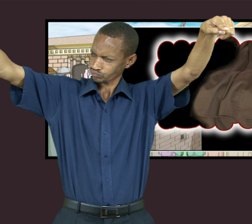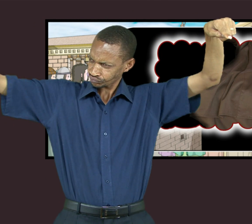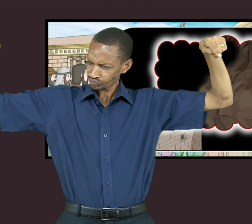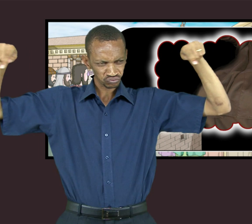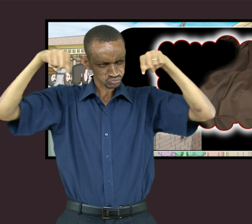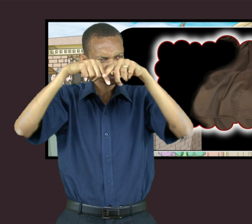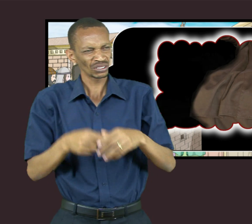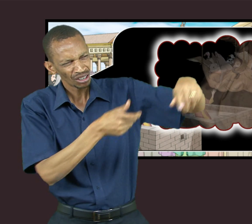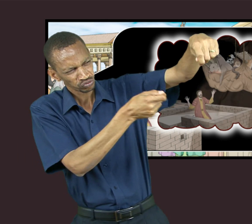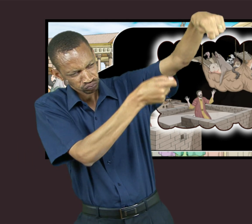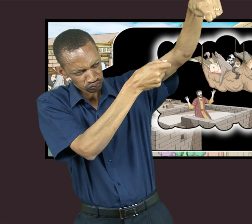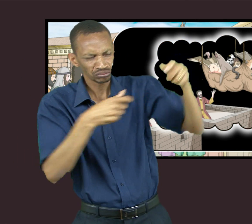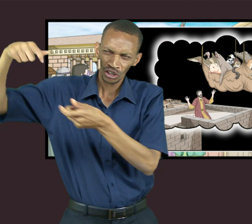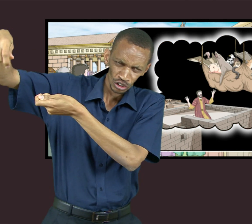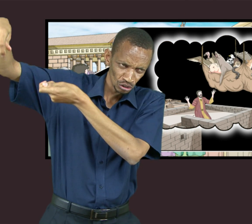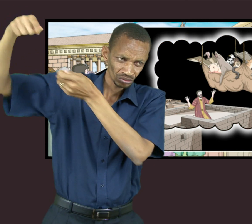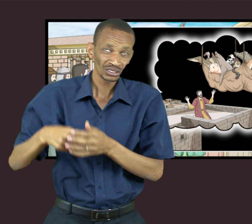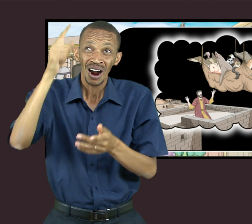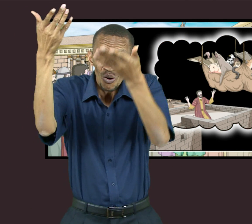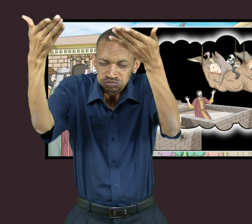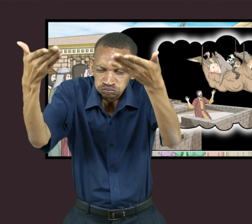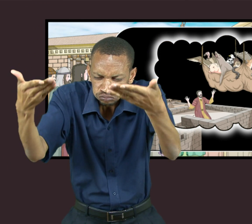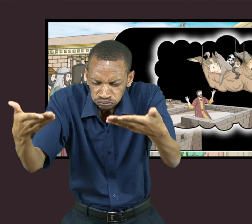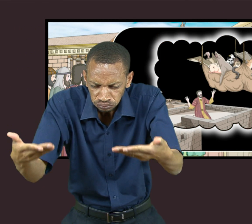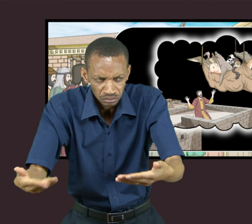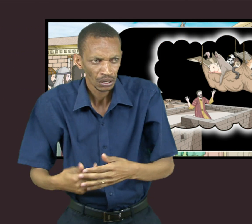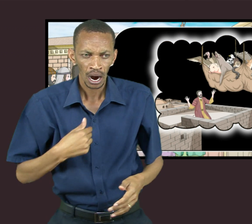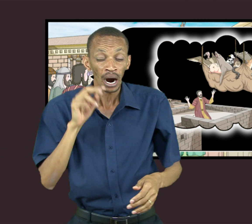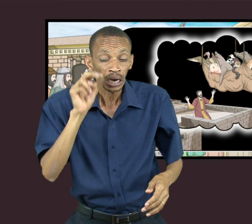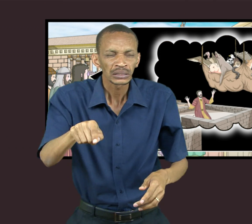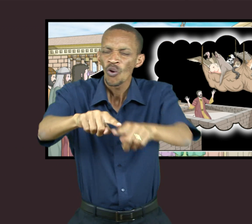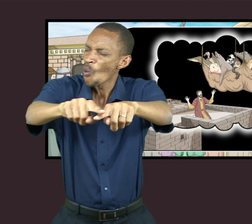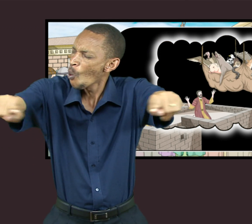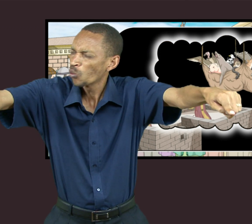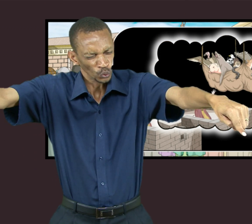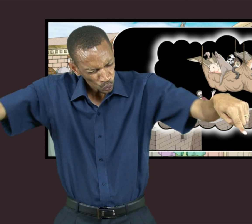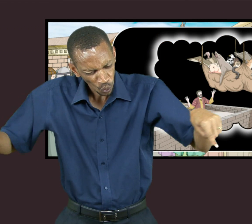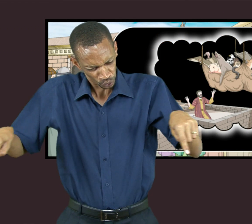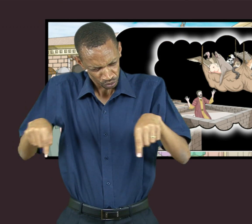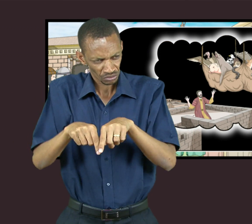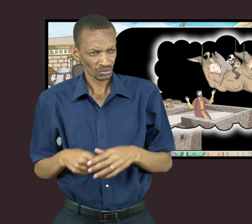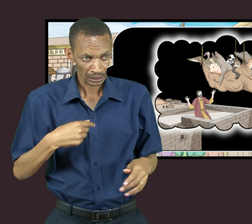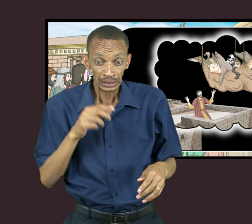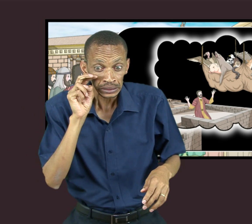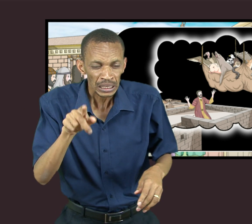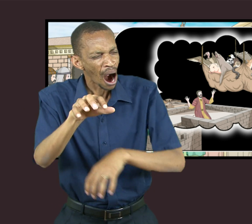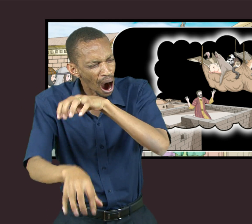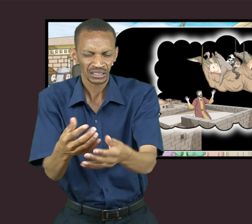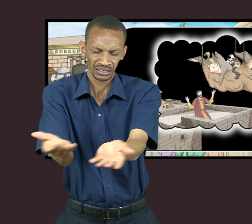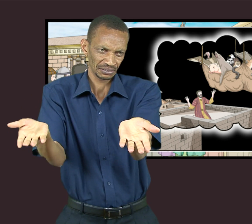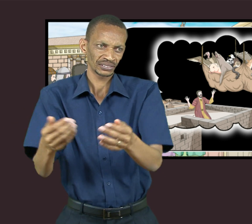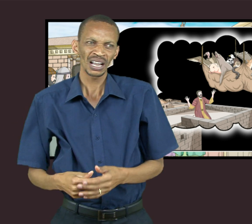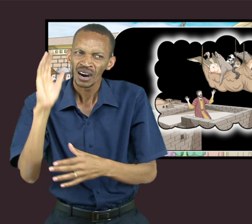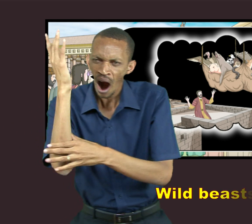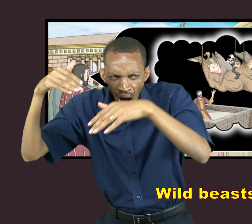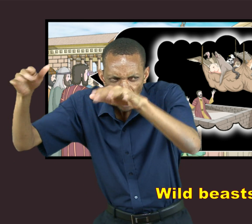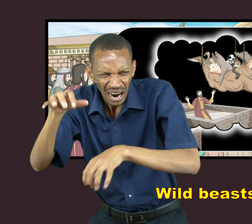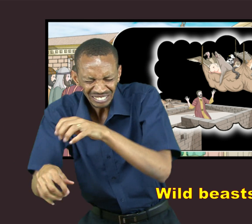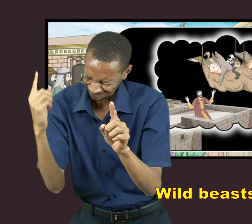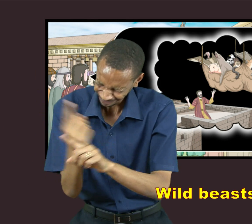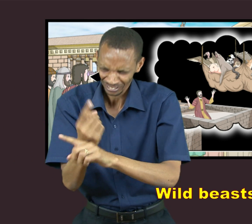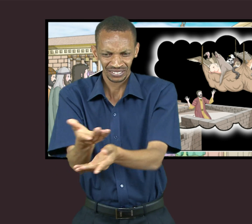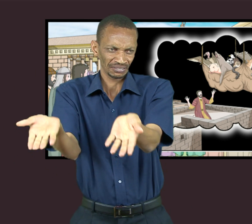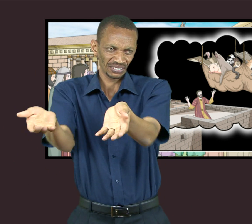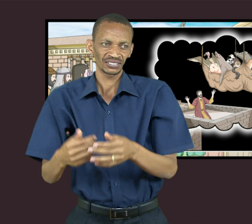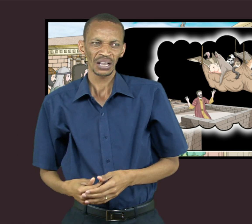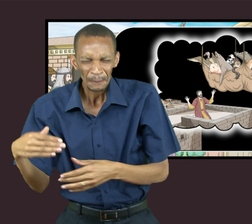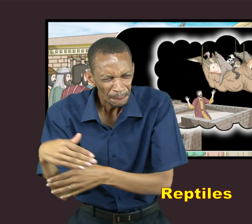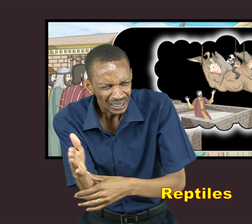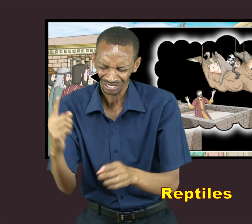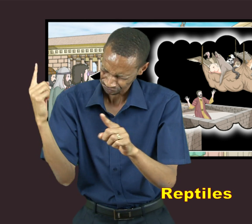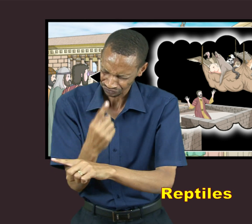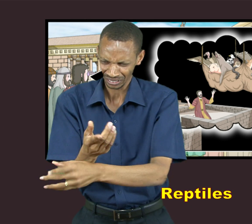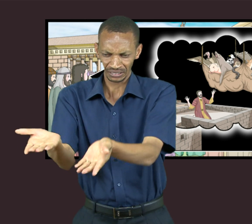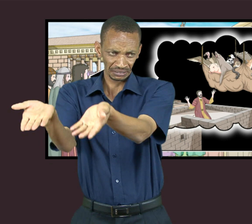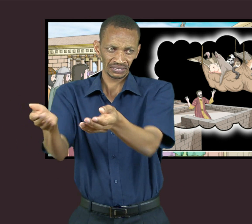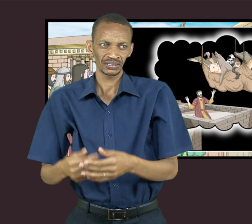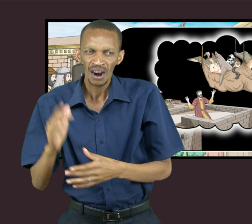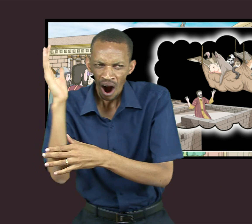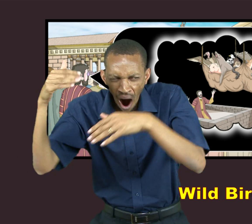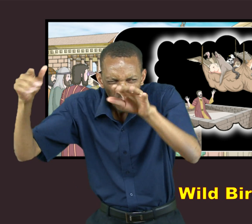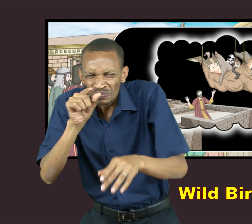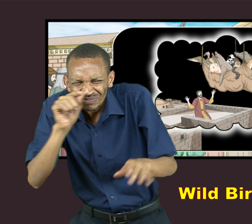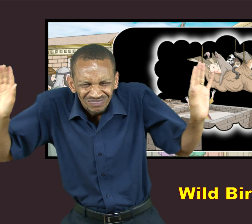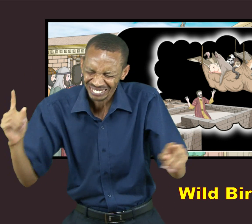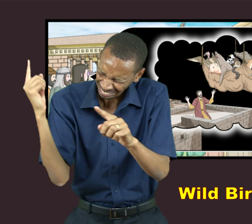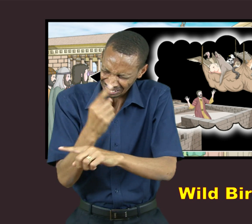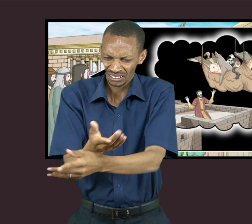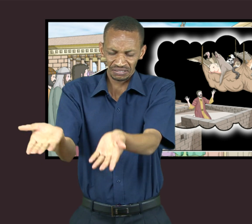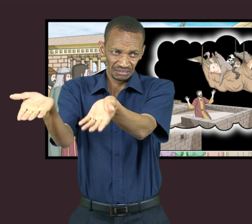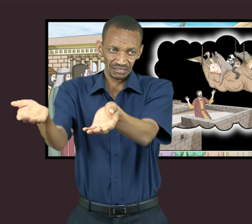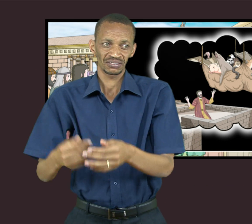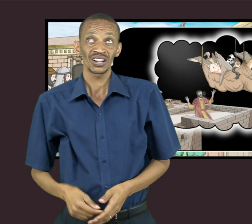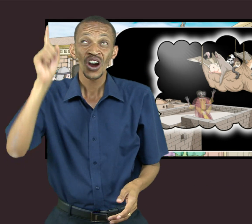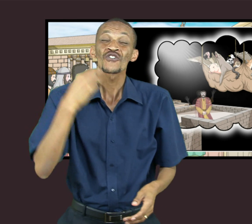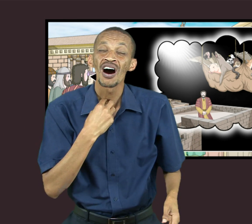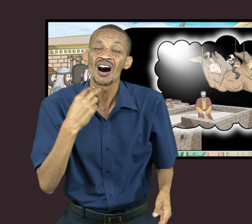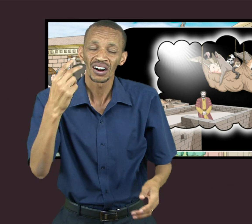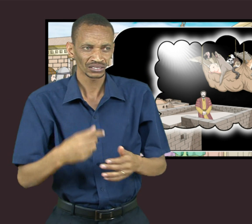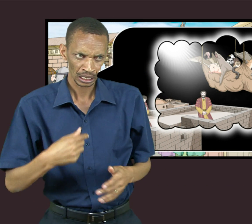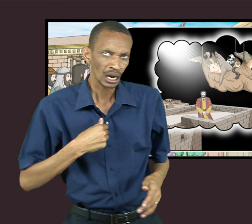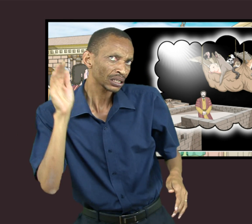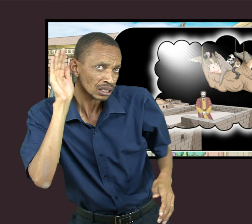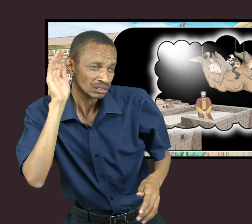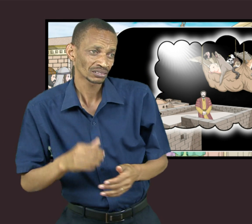I looked at it closely and saw four-footed animals of the earth, wild beasts, reptiles, and birds of the air.